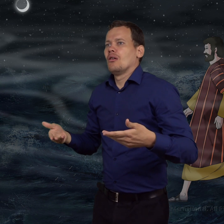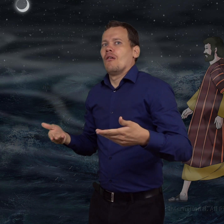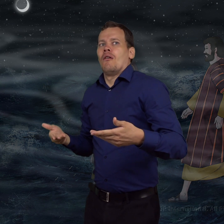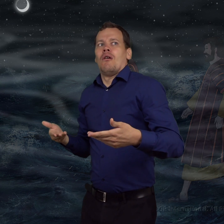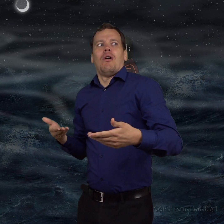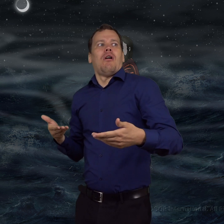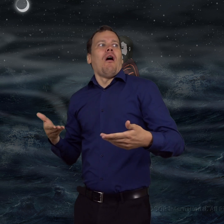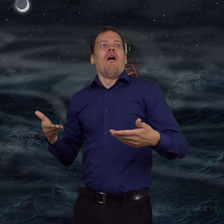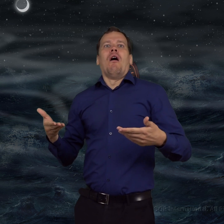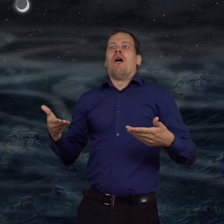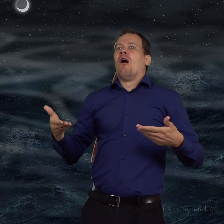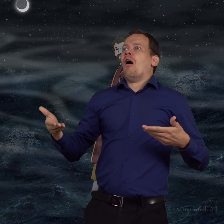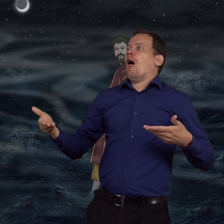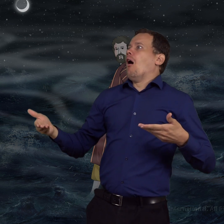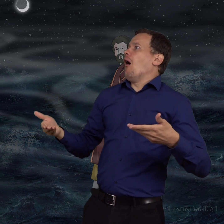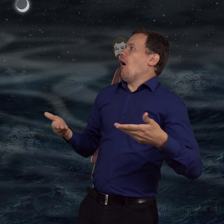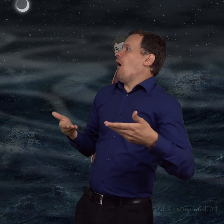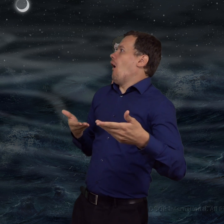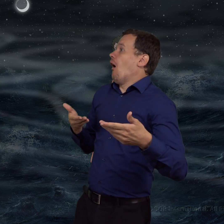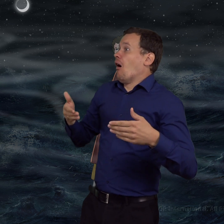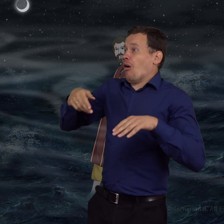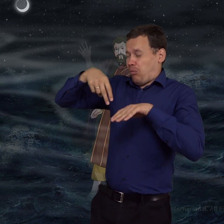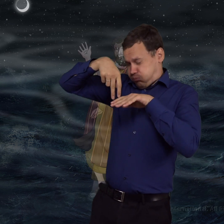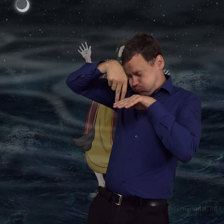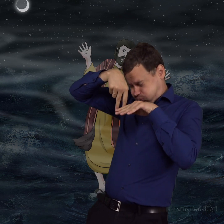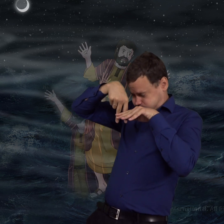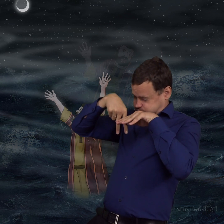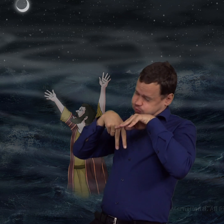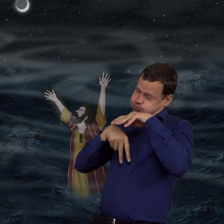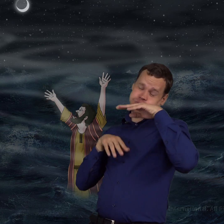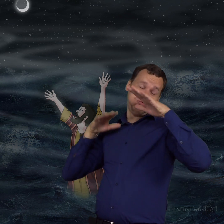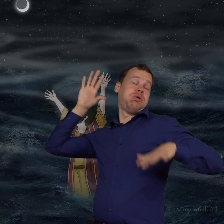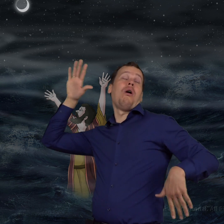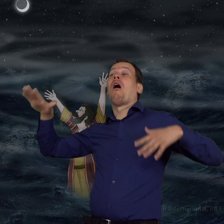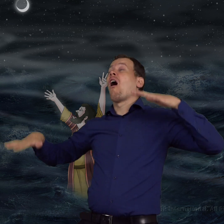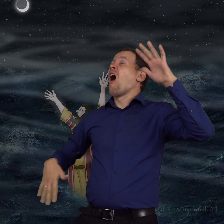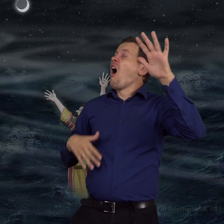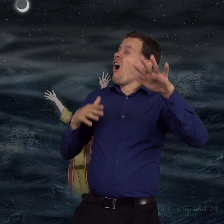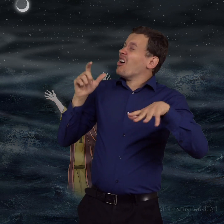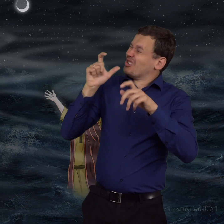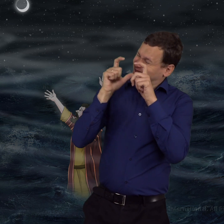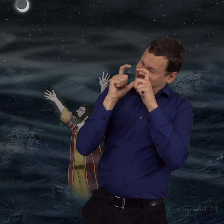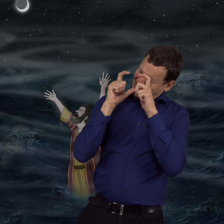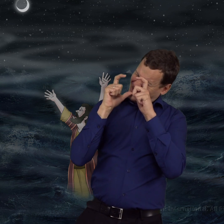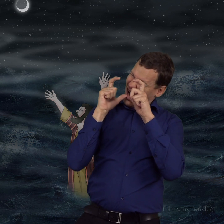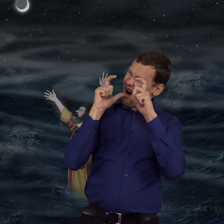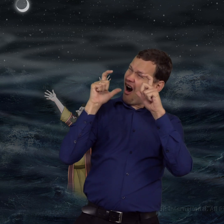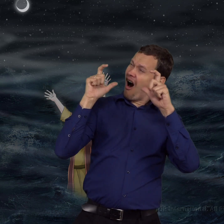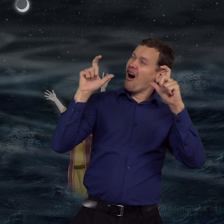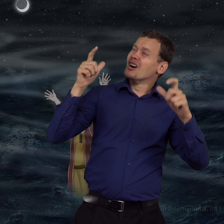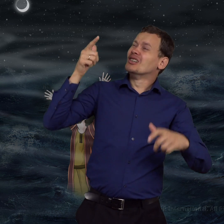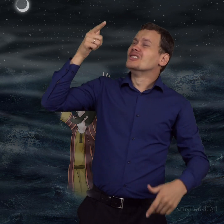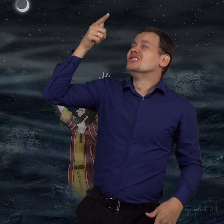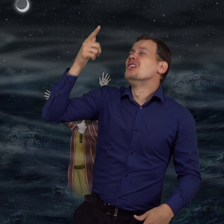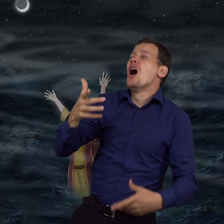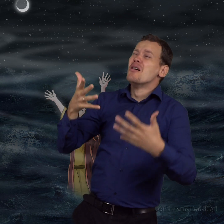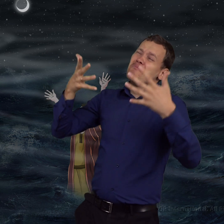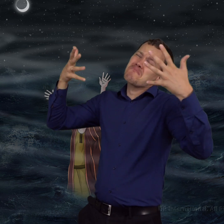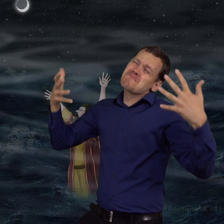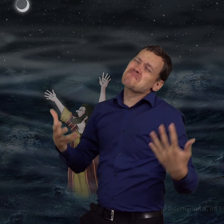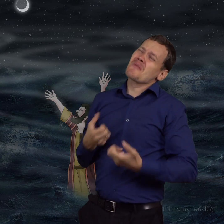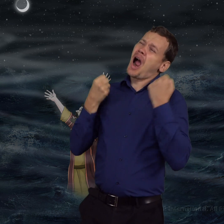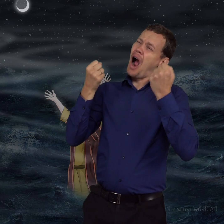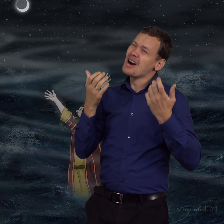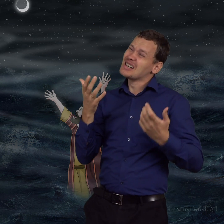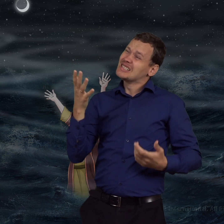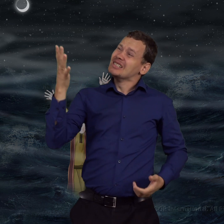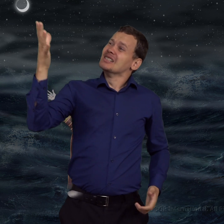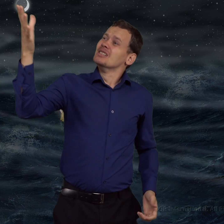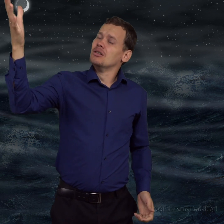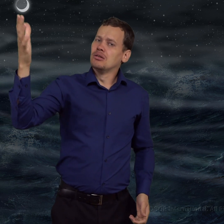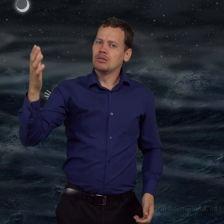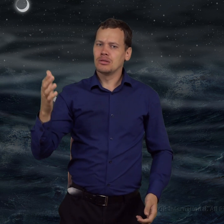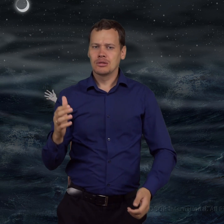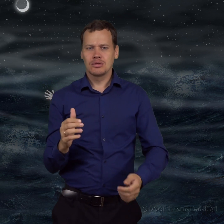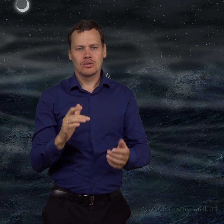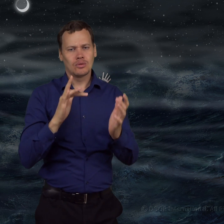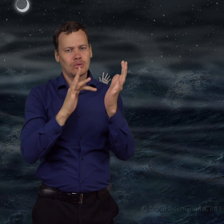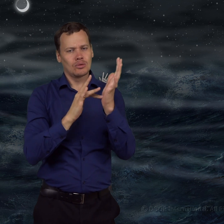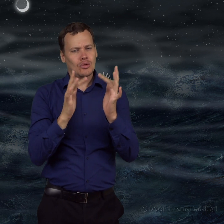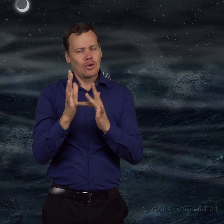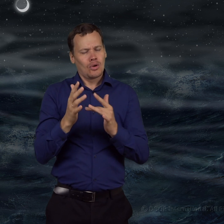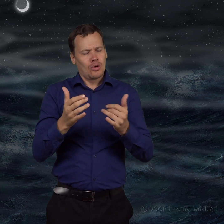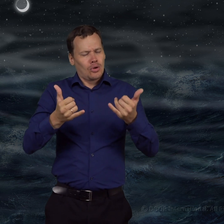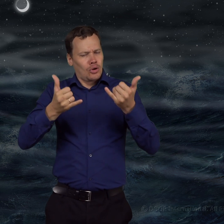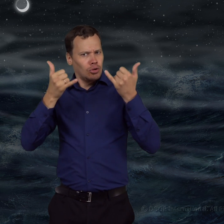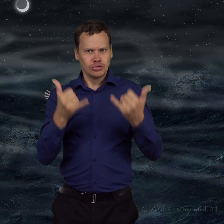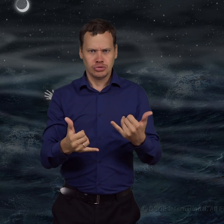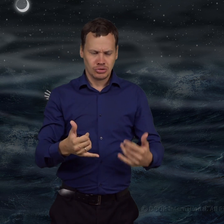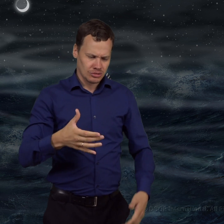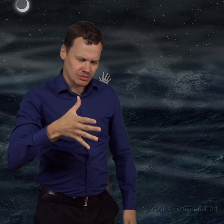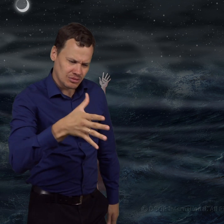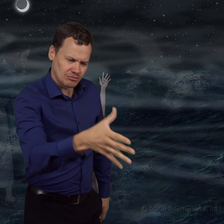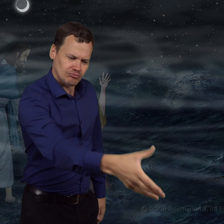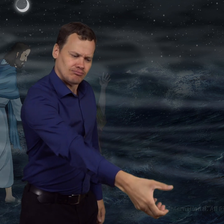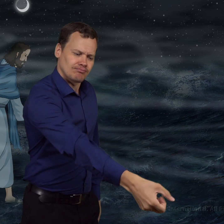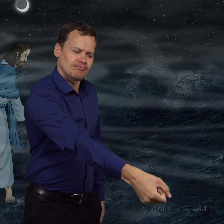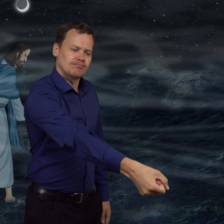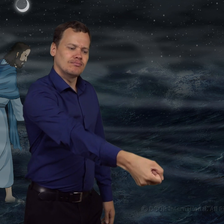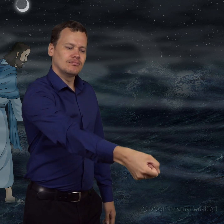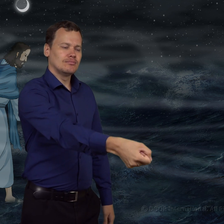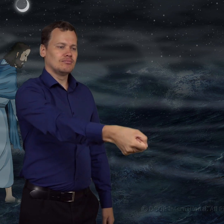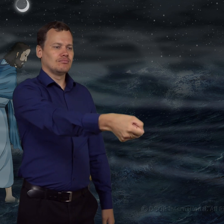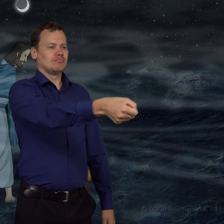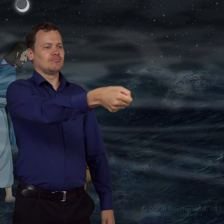But when he saw the strength of the wind, he was afraid, and beginning to sink, cried out, “Lord, save me!”